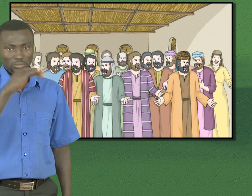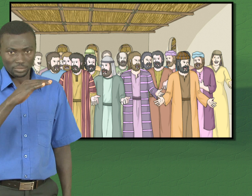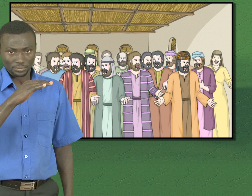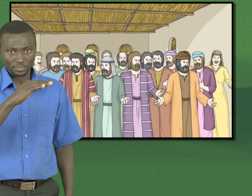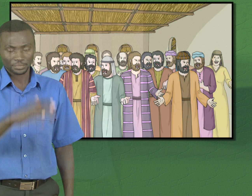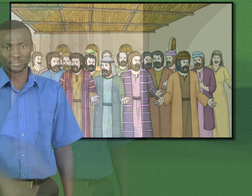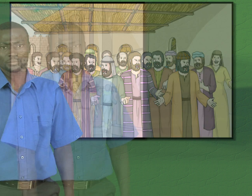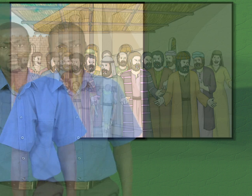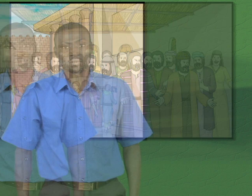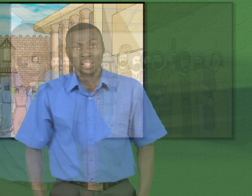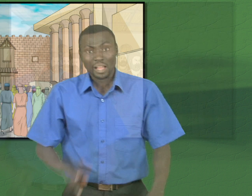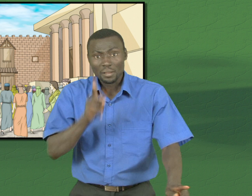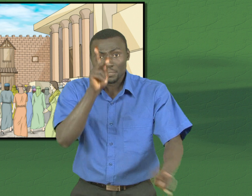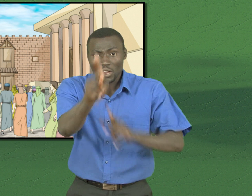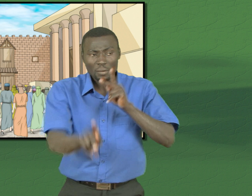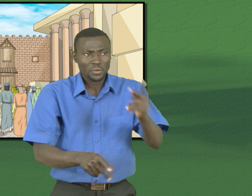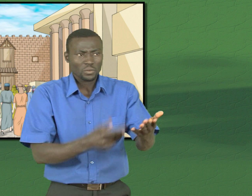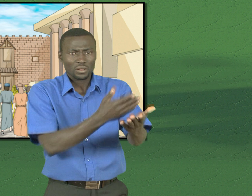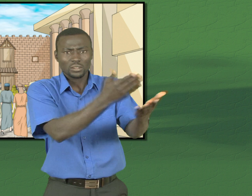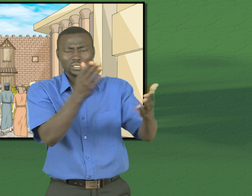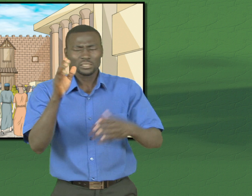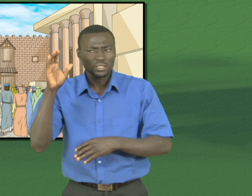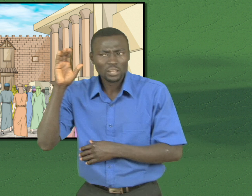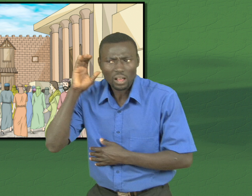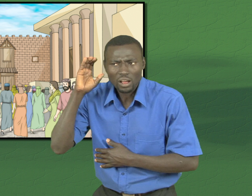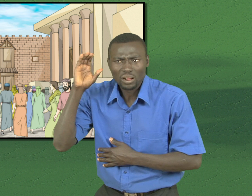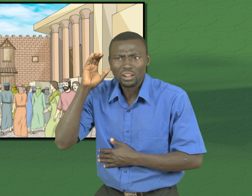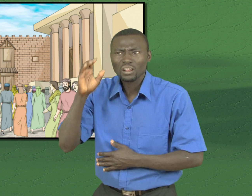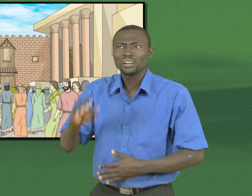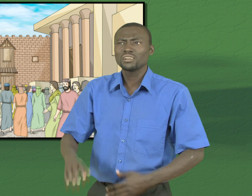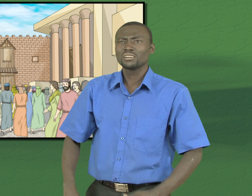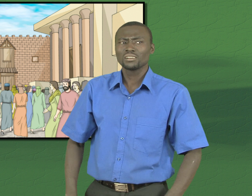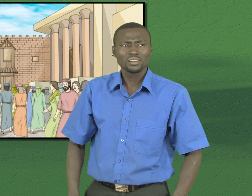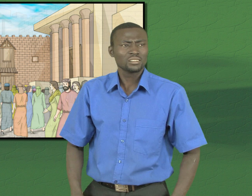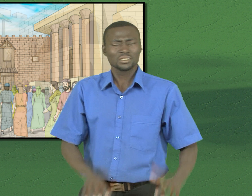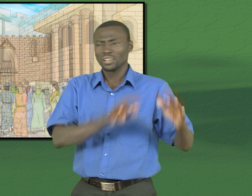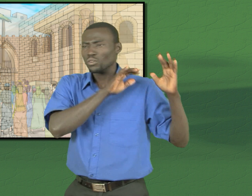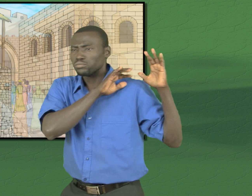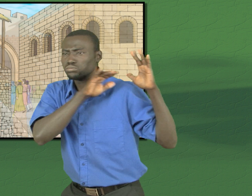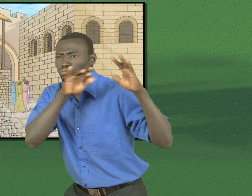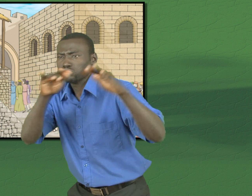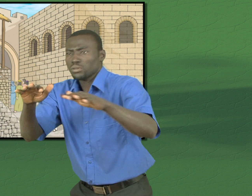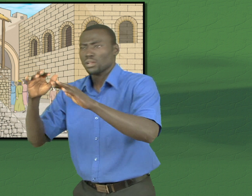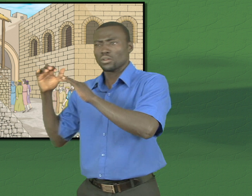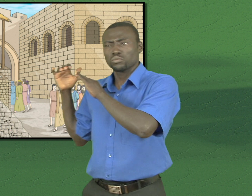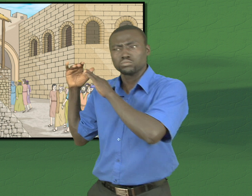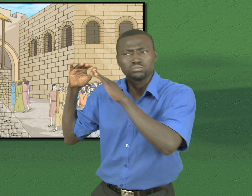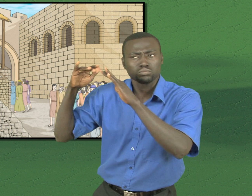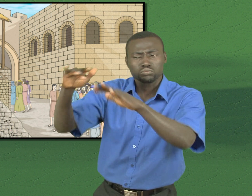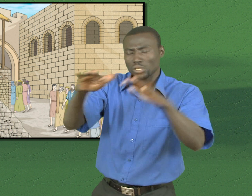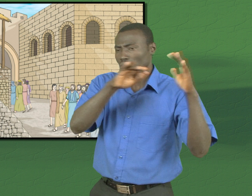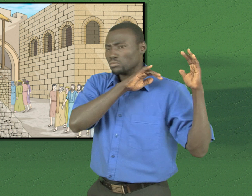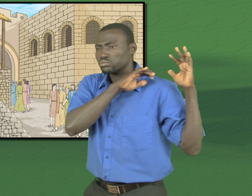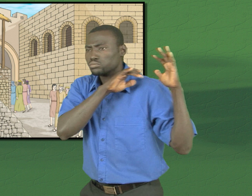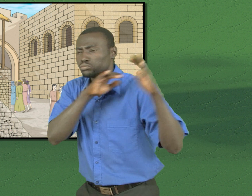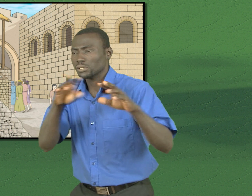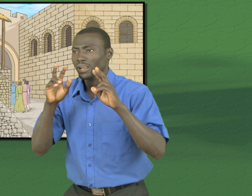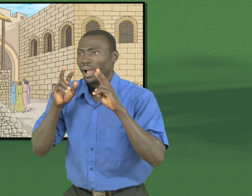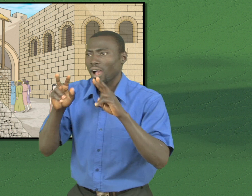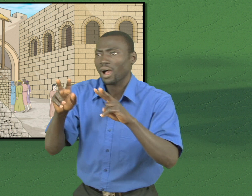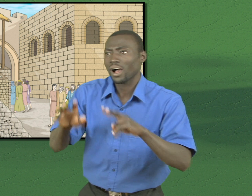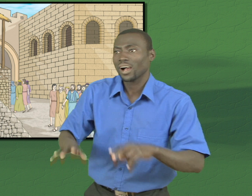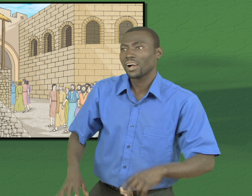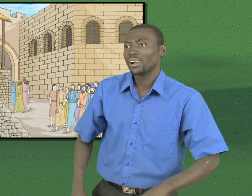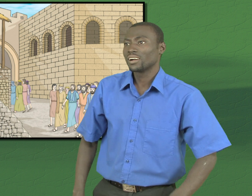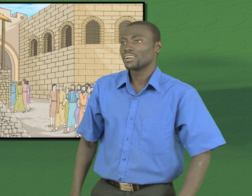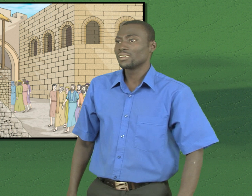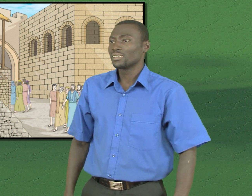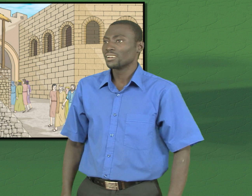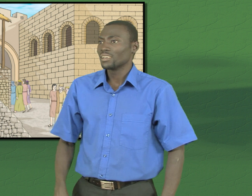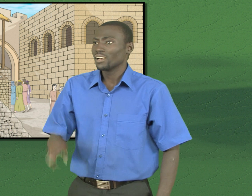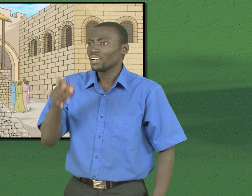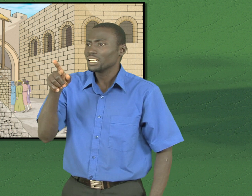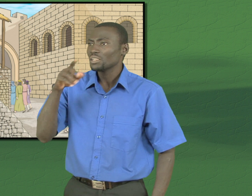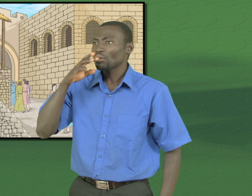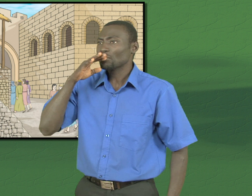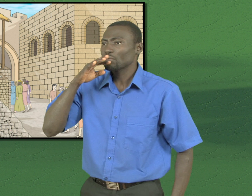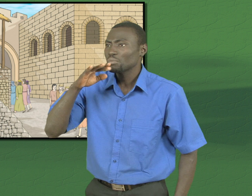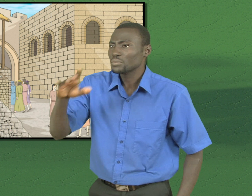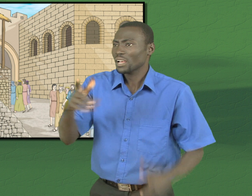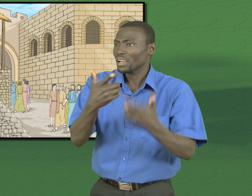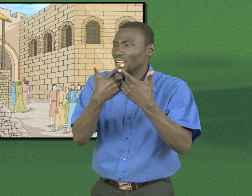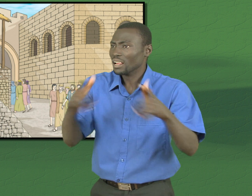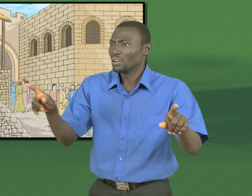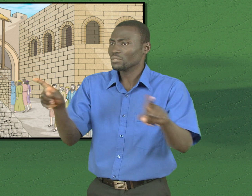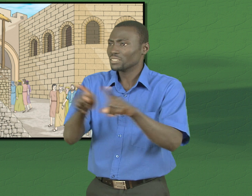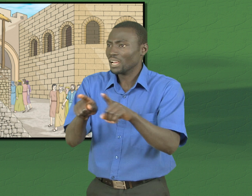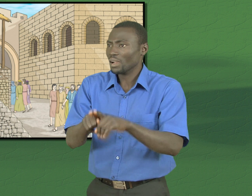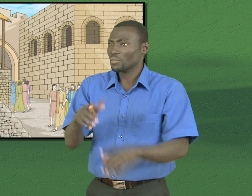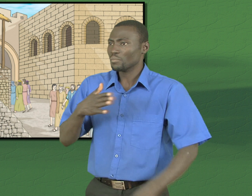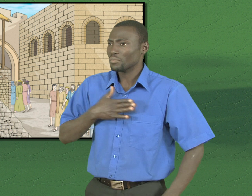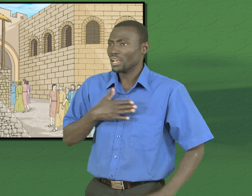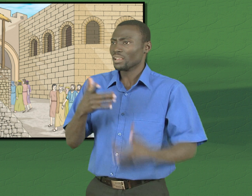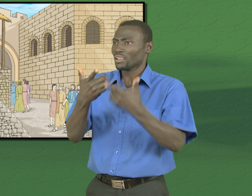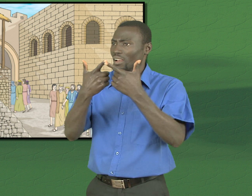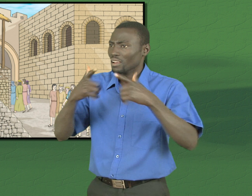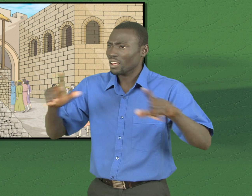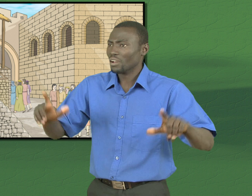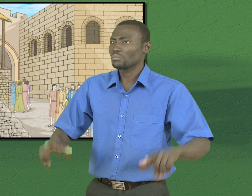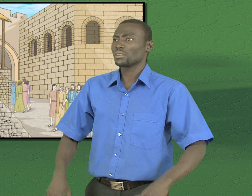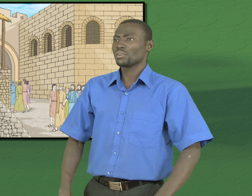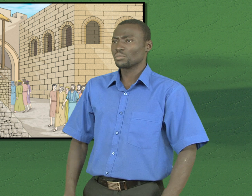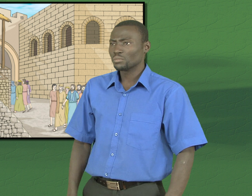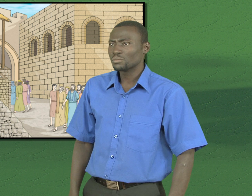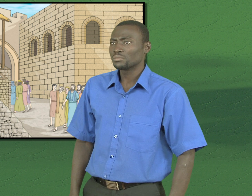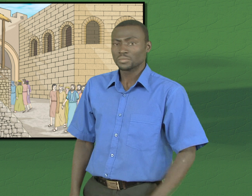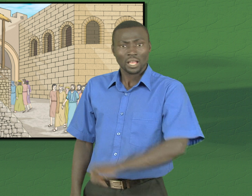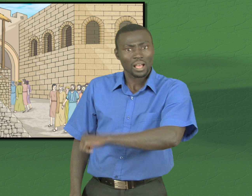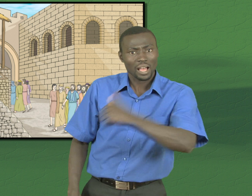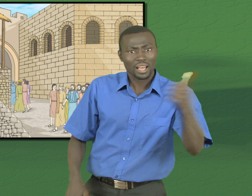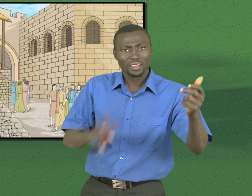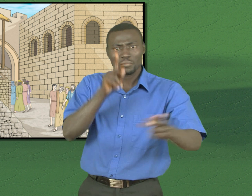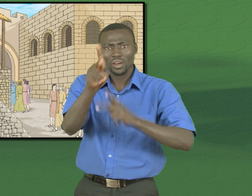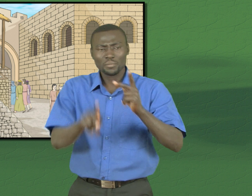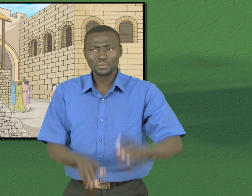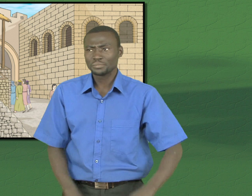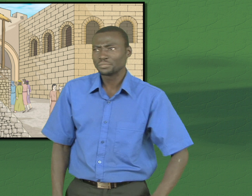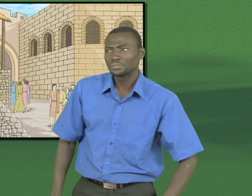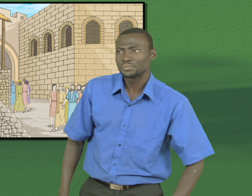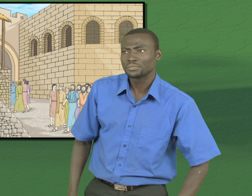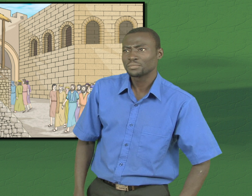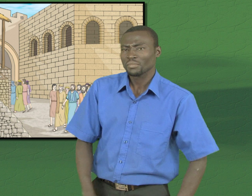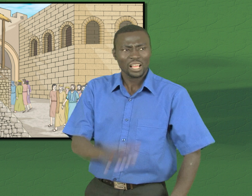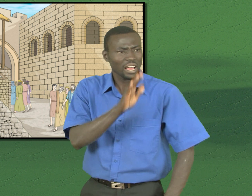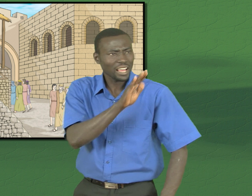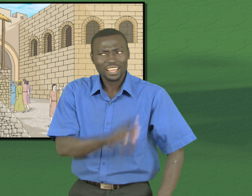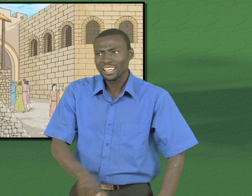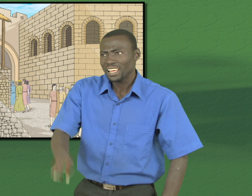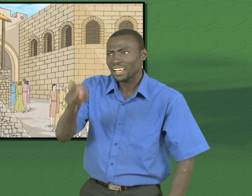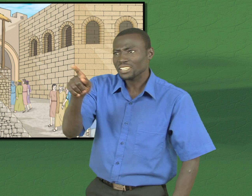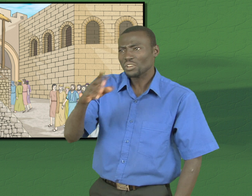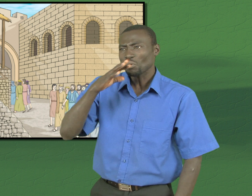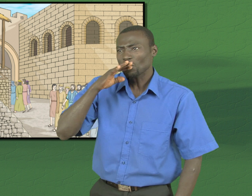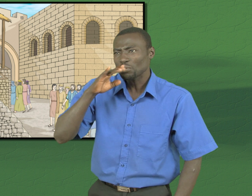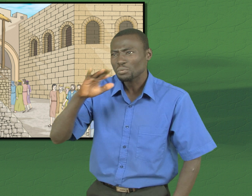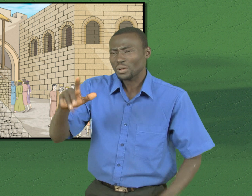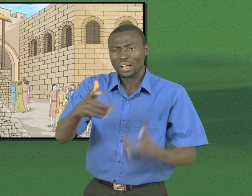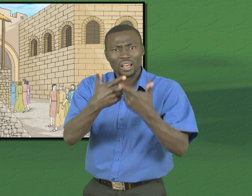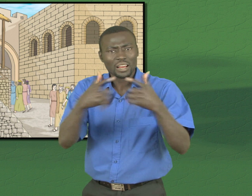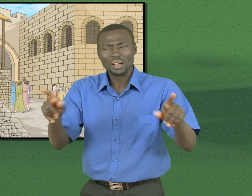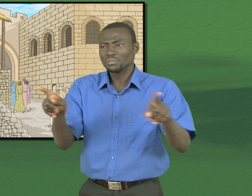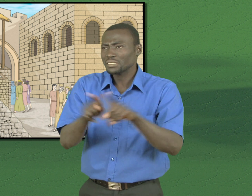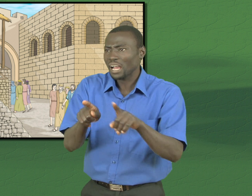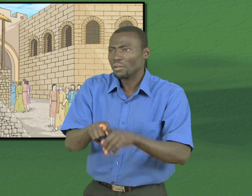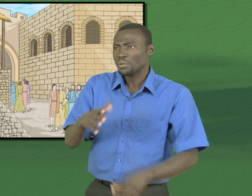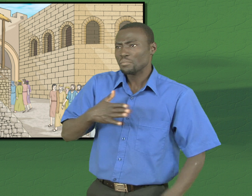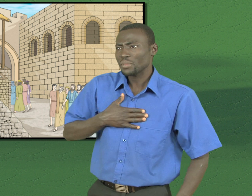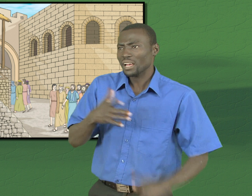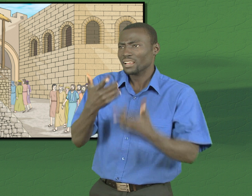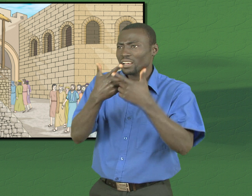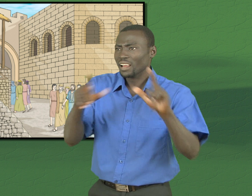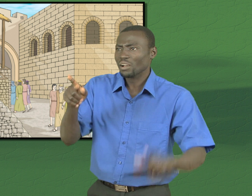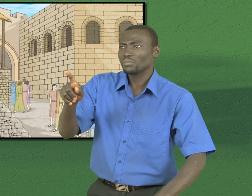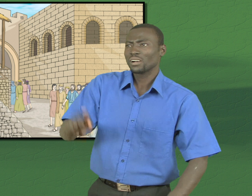Now there were dwelling in Jerusalem God-fearing Jews from every nation under heaven. And when this sound rang out, a crowd came together in bewilderment, because each one heard them speaking his own language.